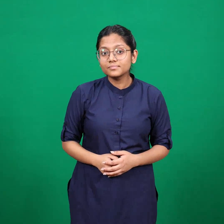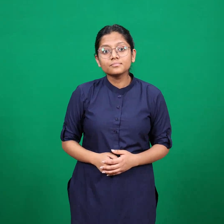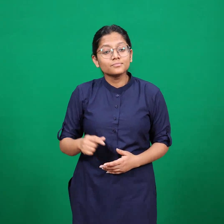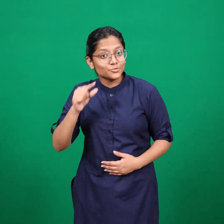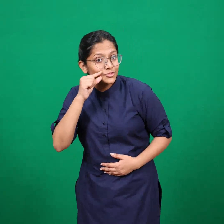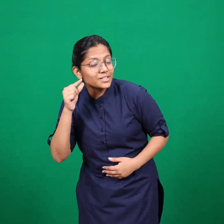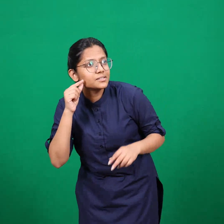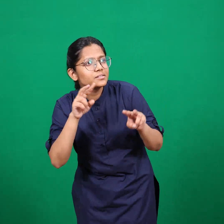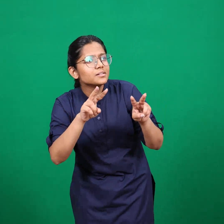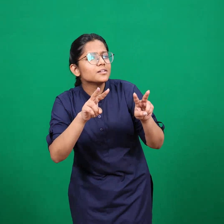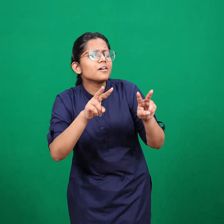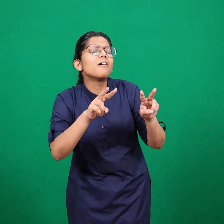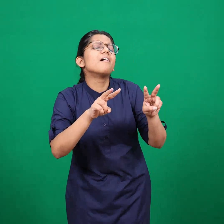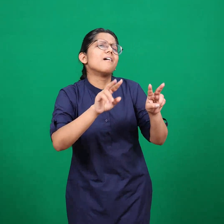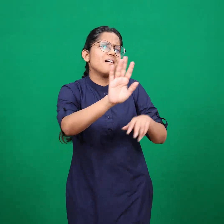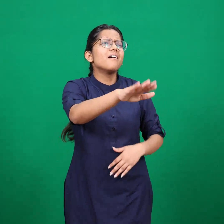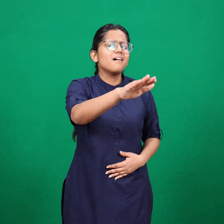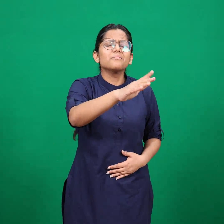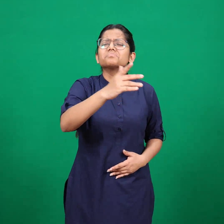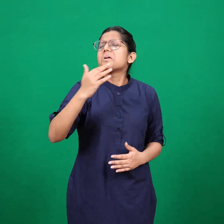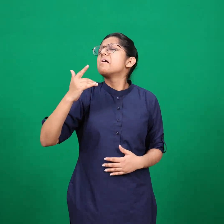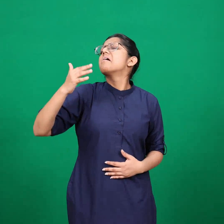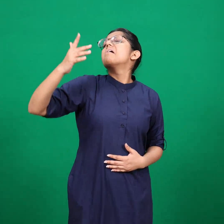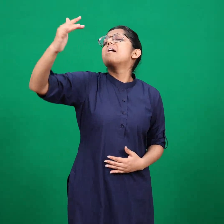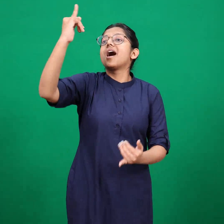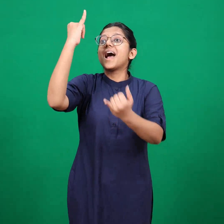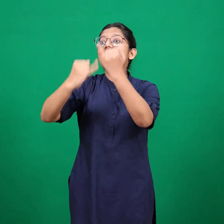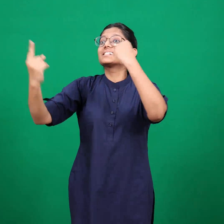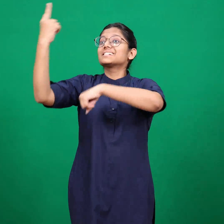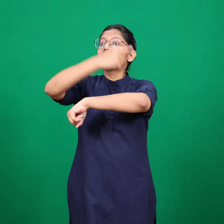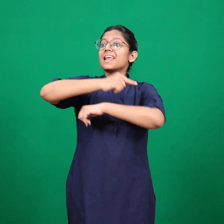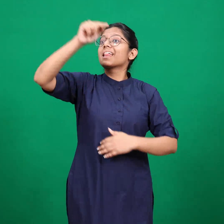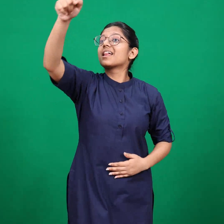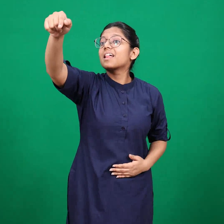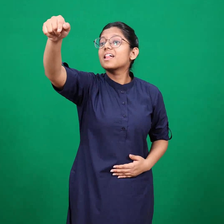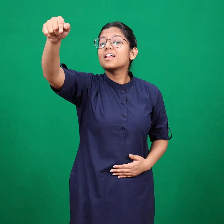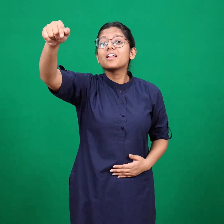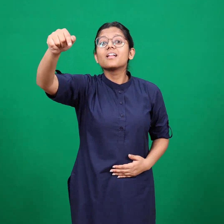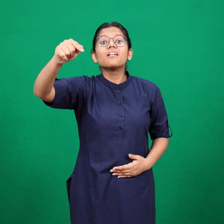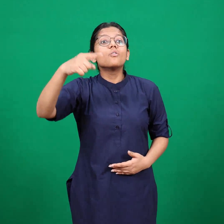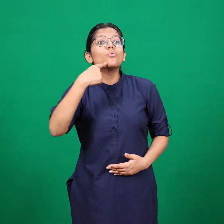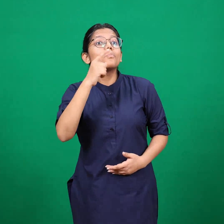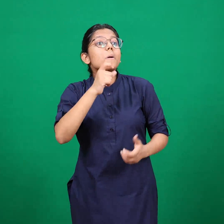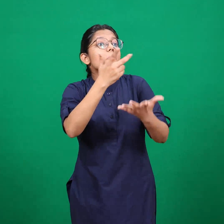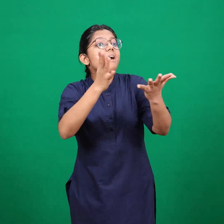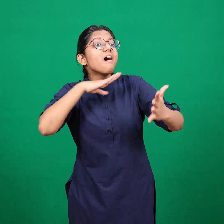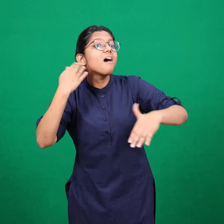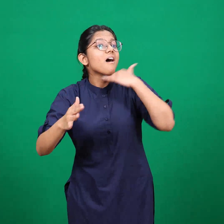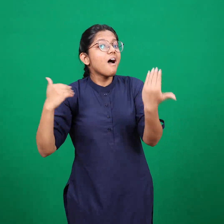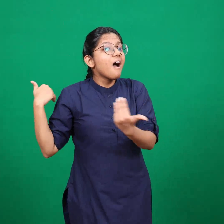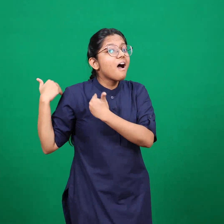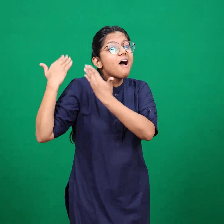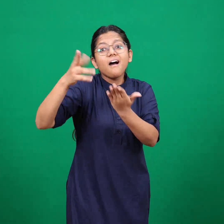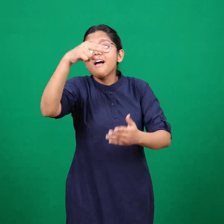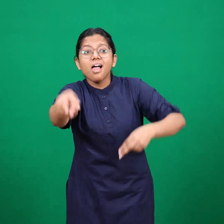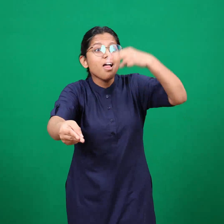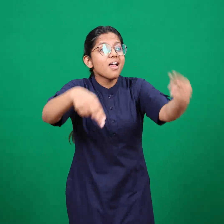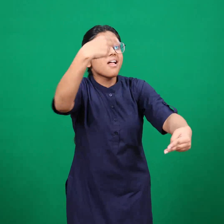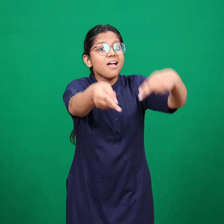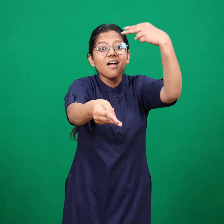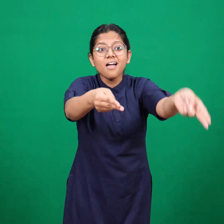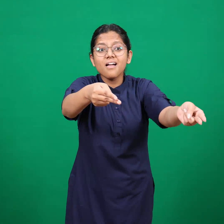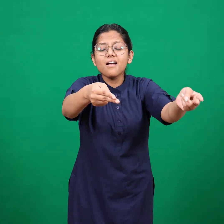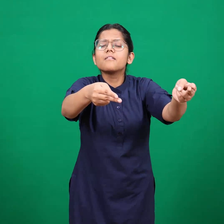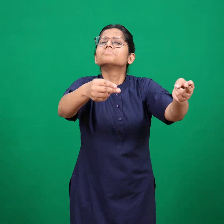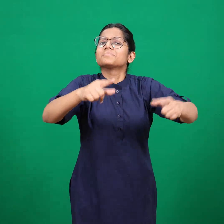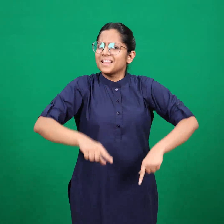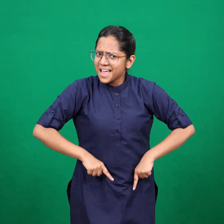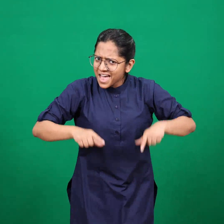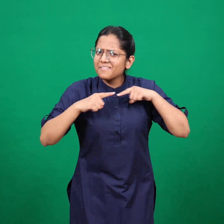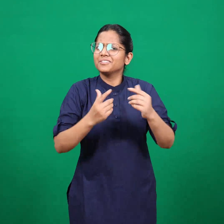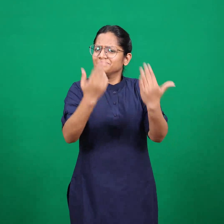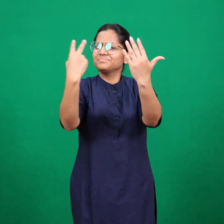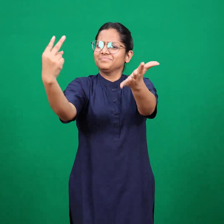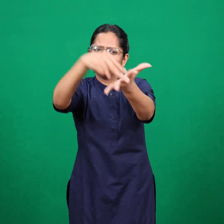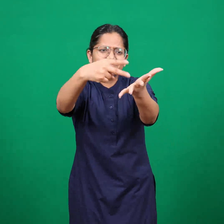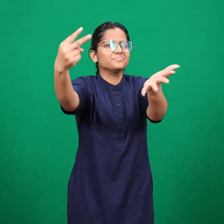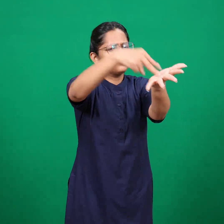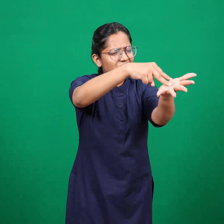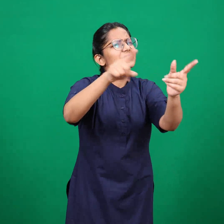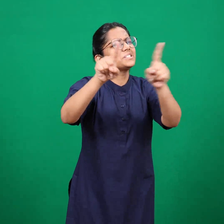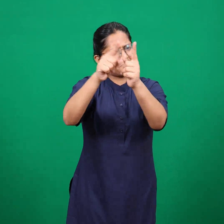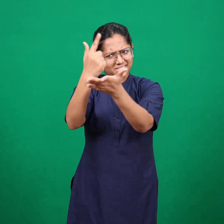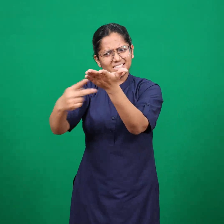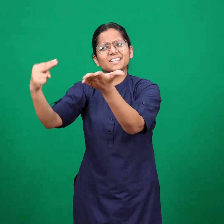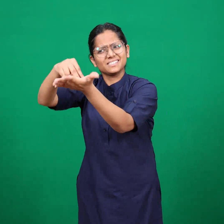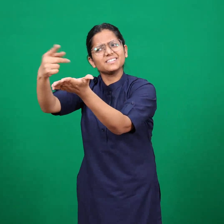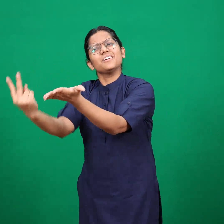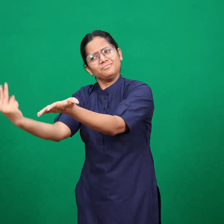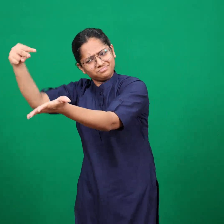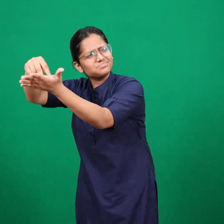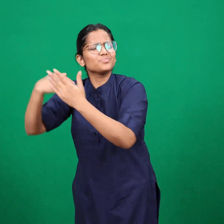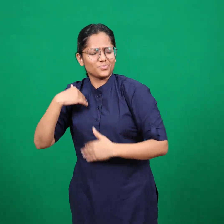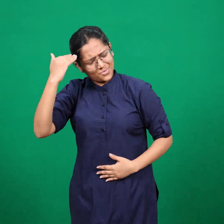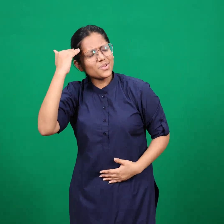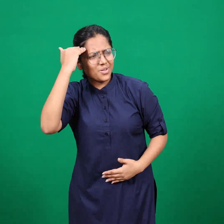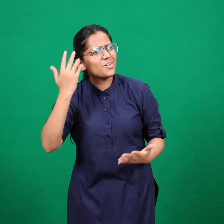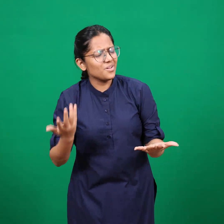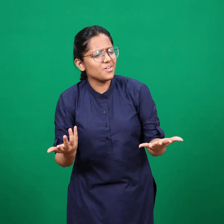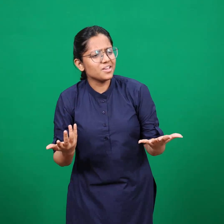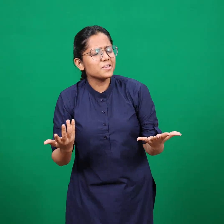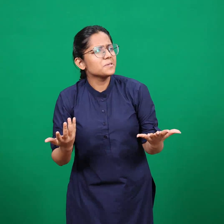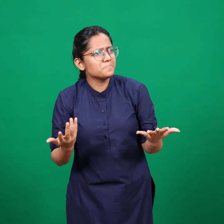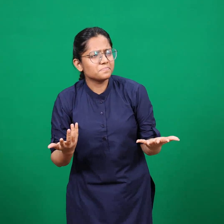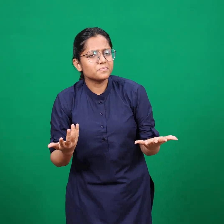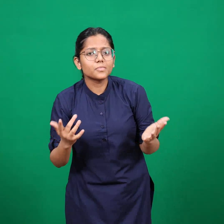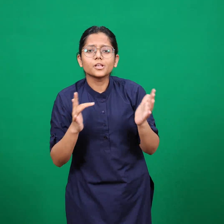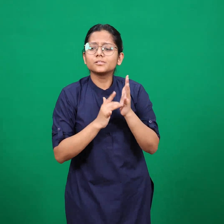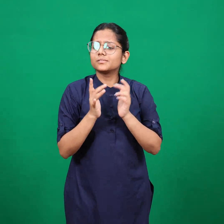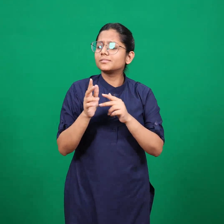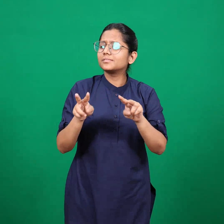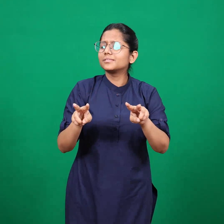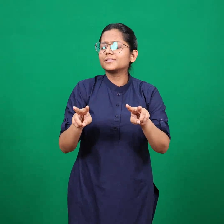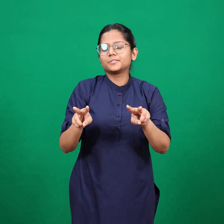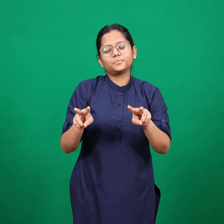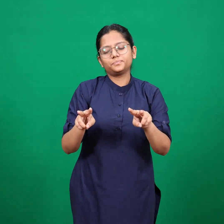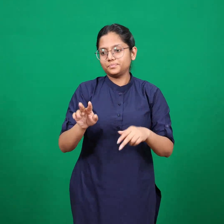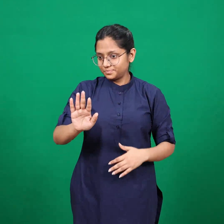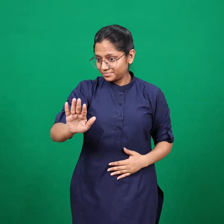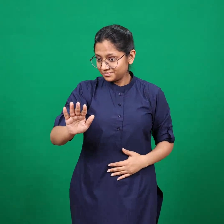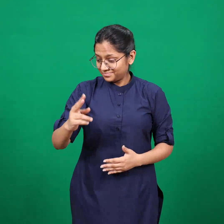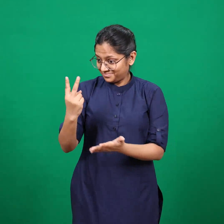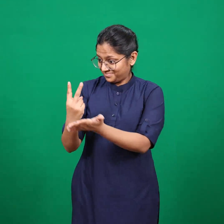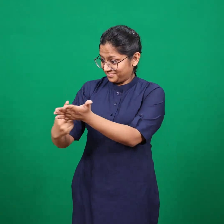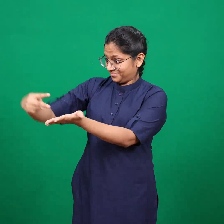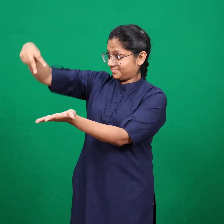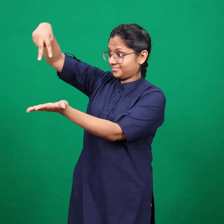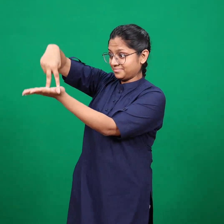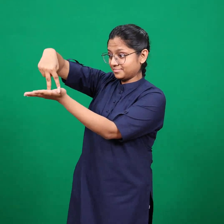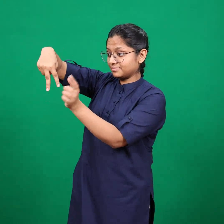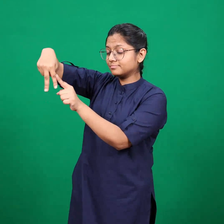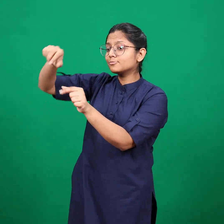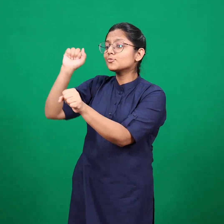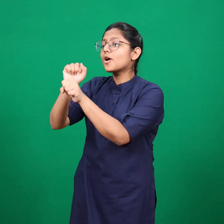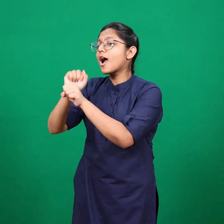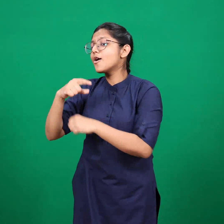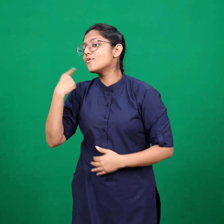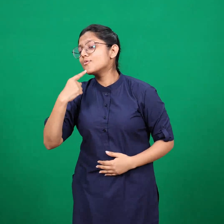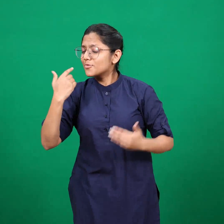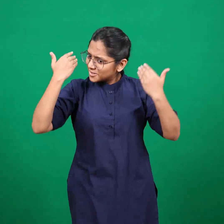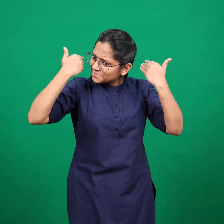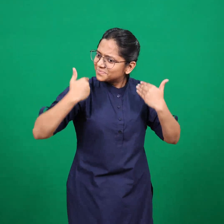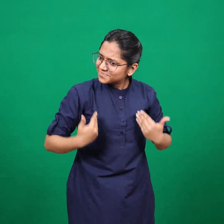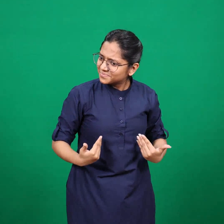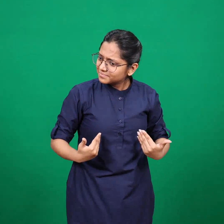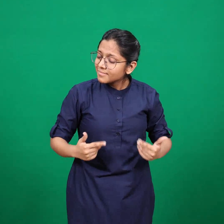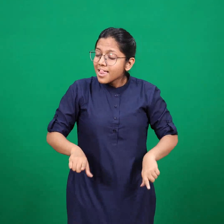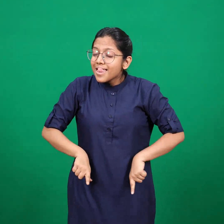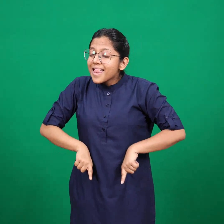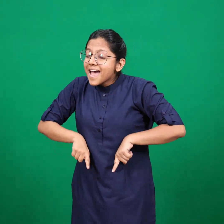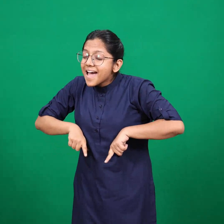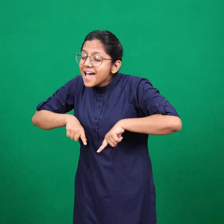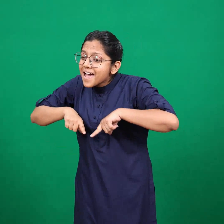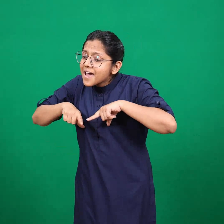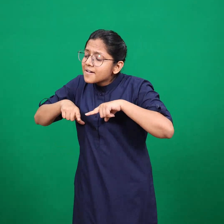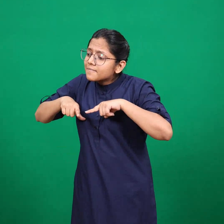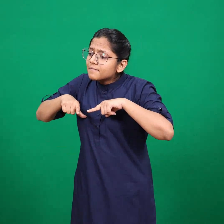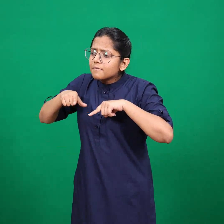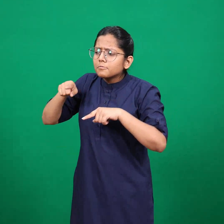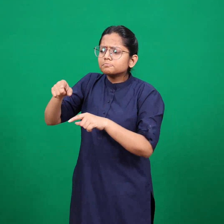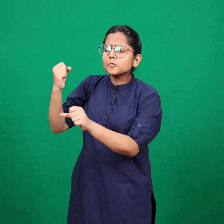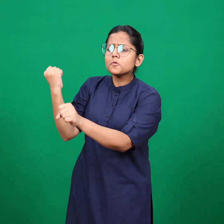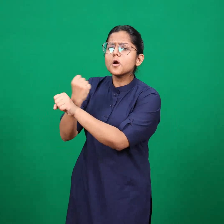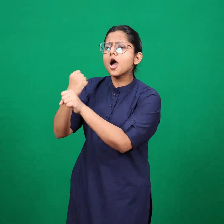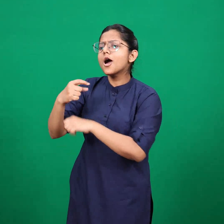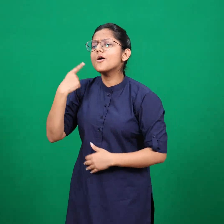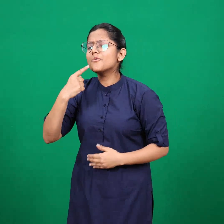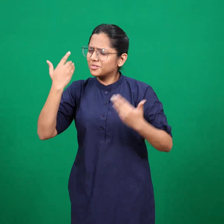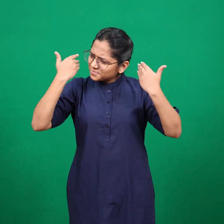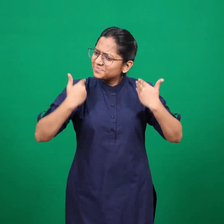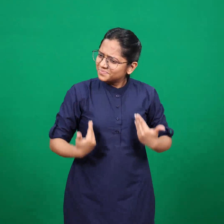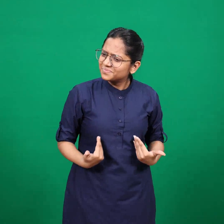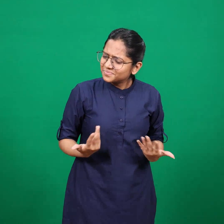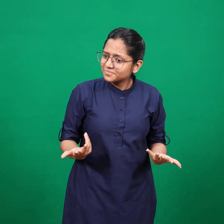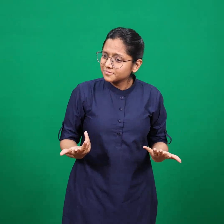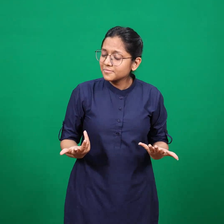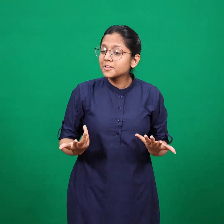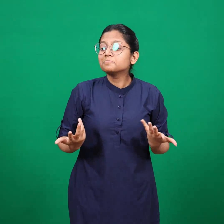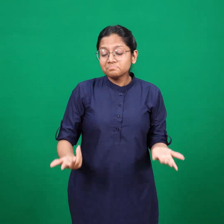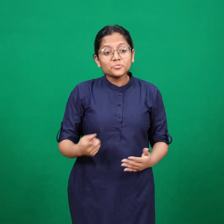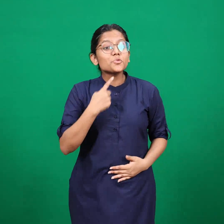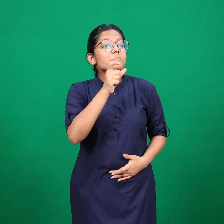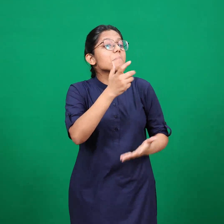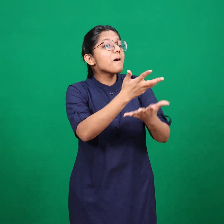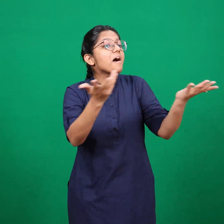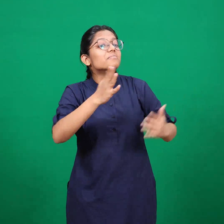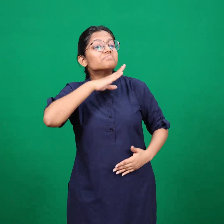"Your brother will rise again," Jesus told her. Martha replied, "I know that he will rise again in the resurrection at the last day."